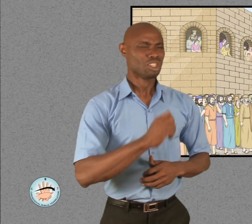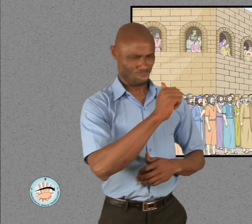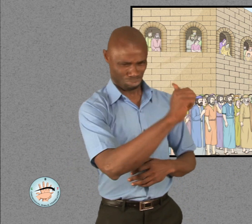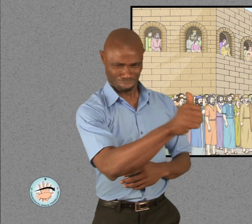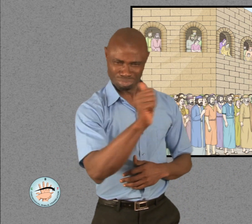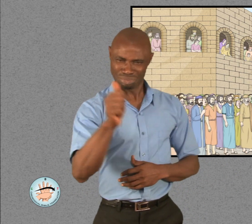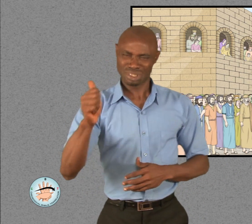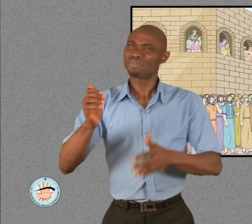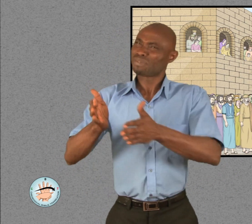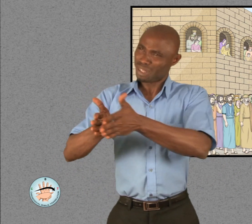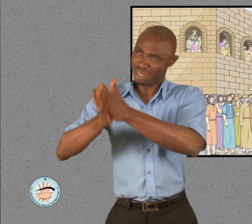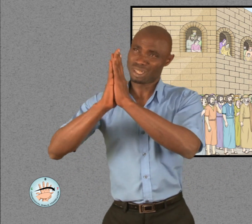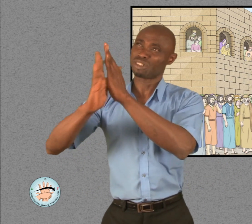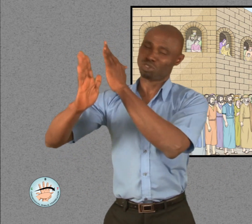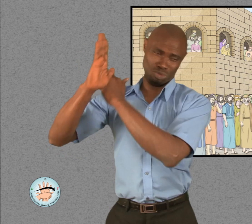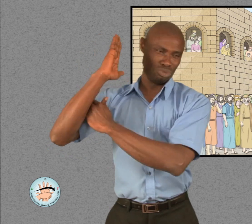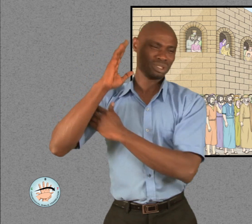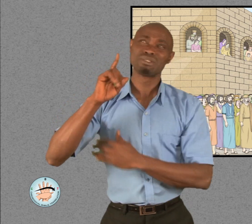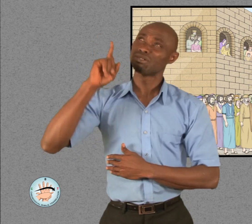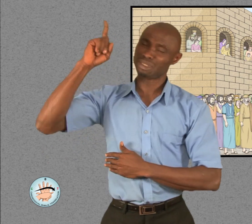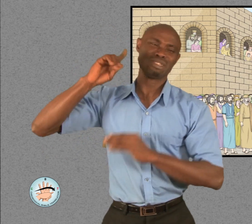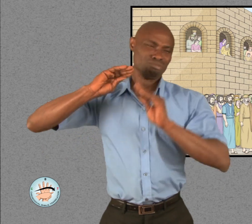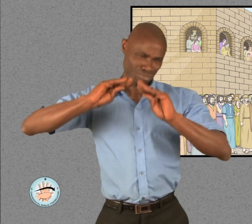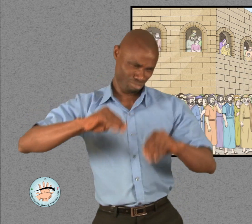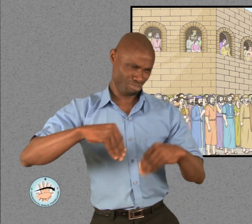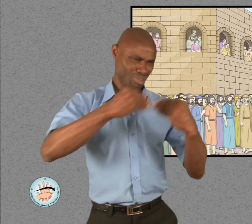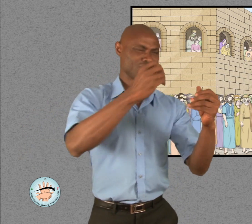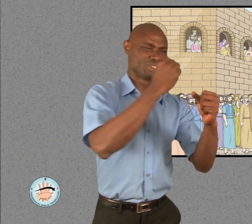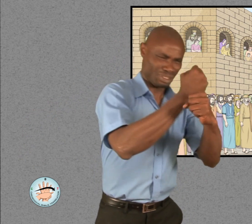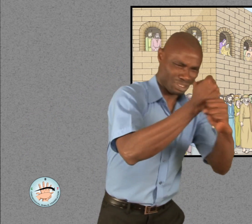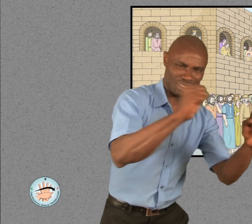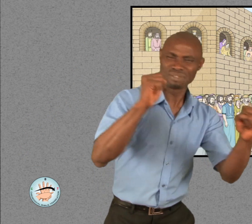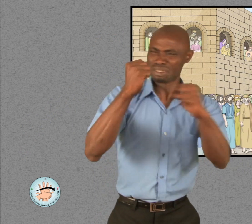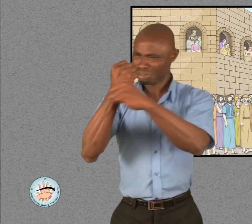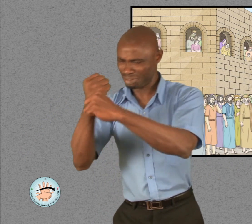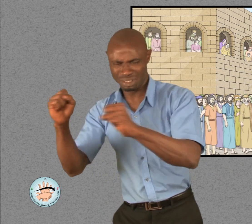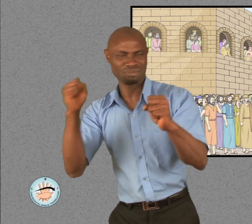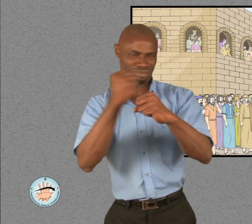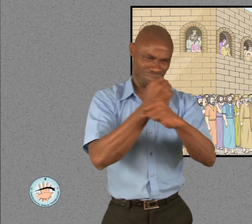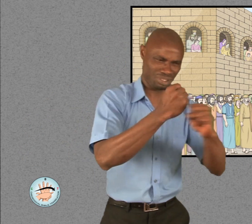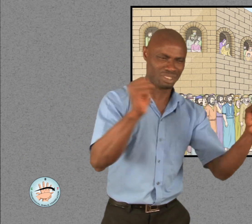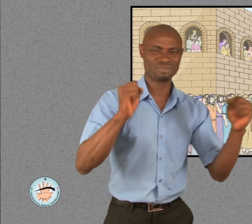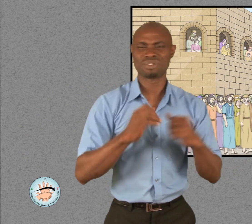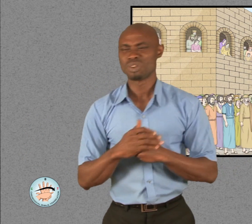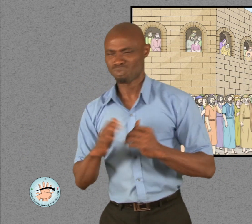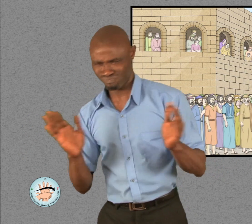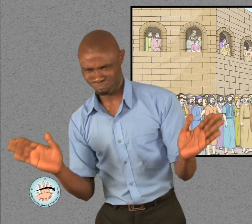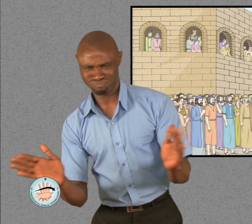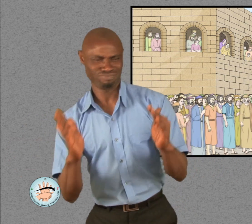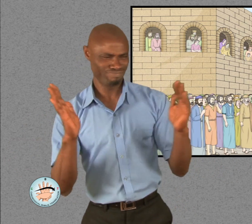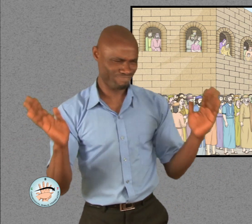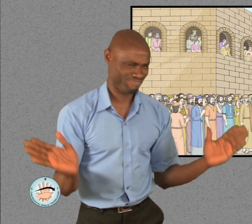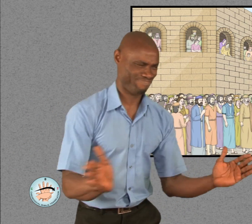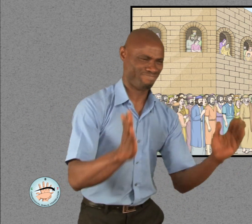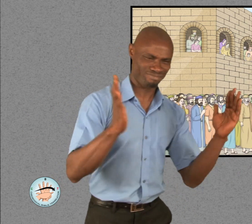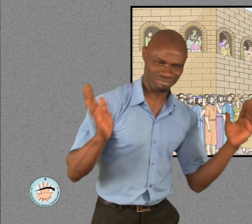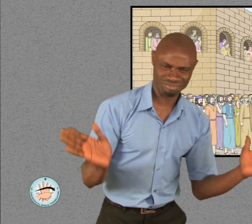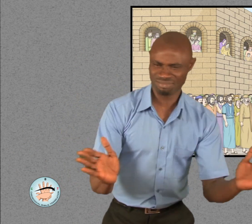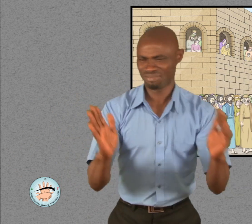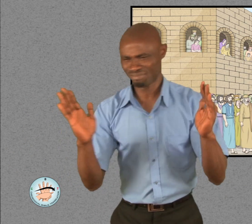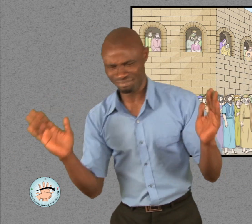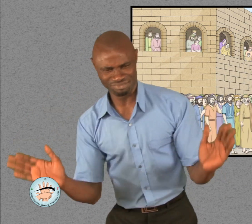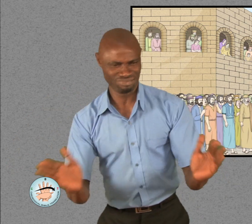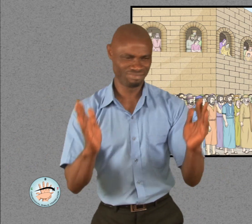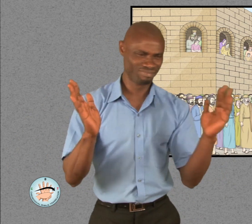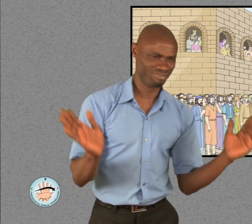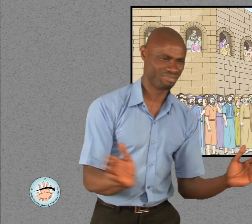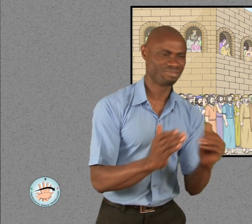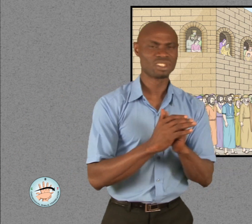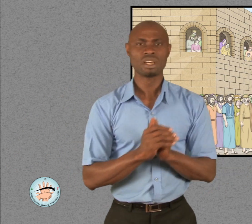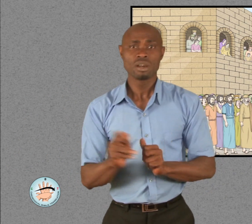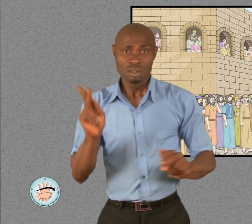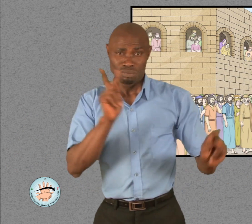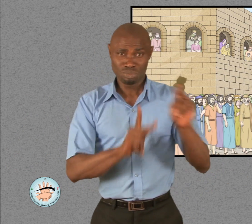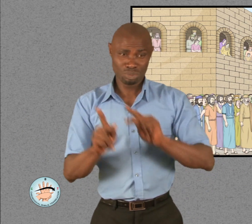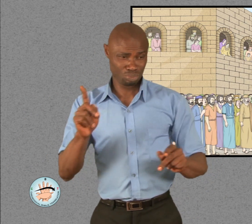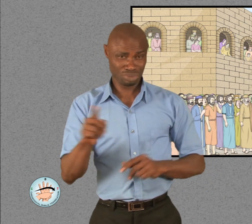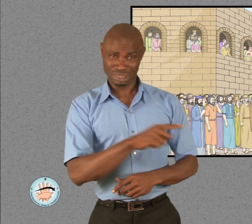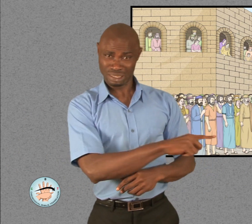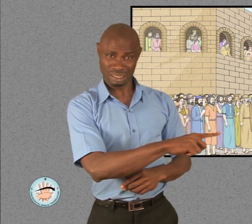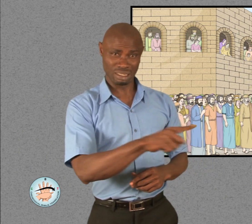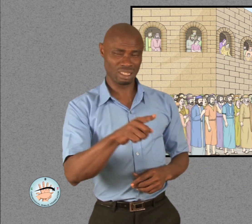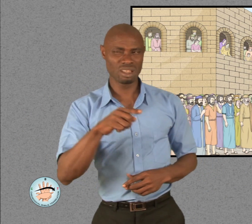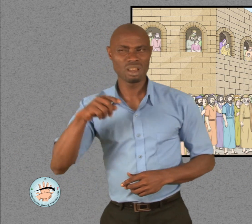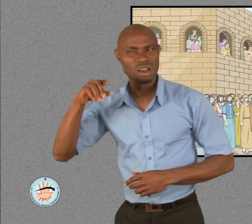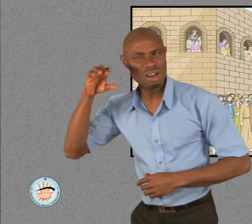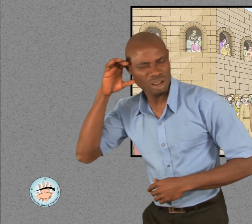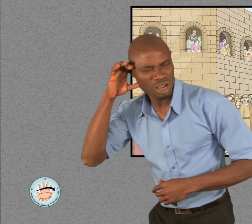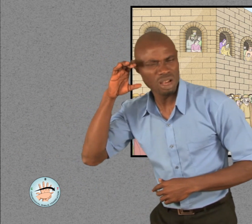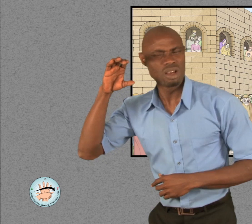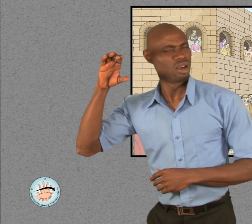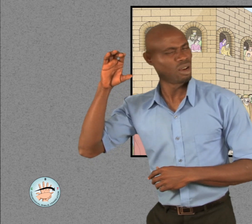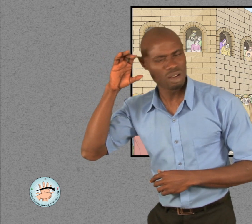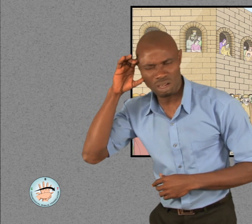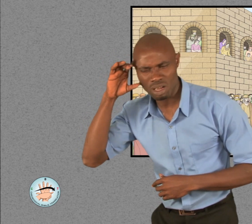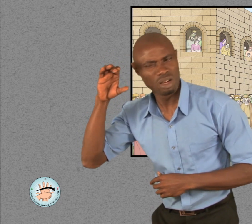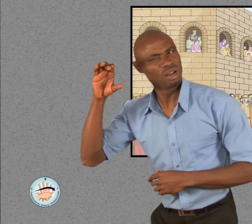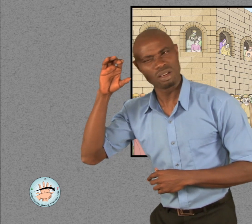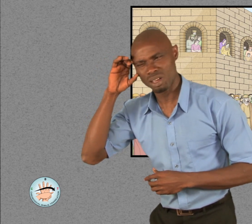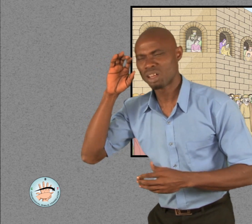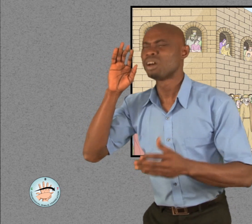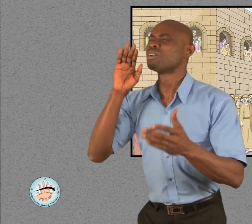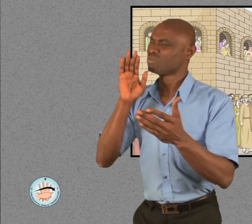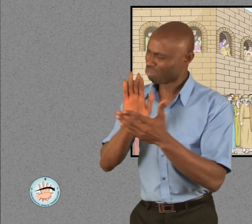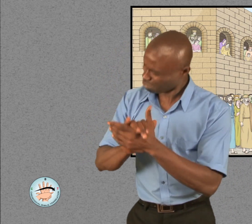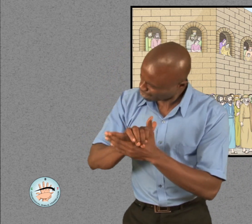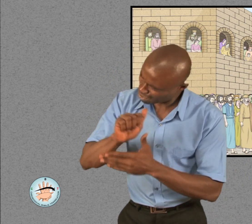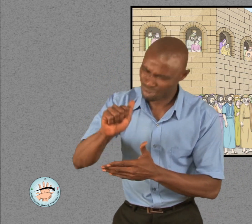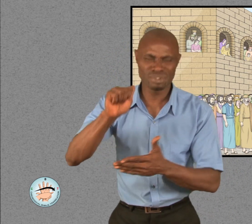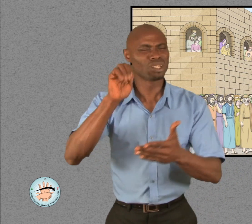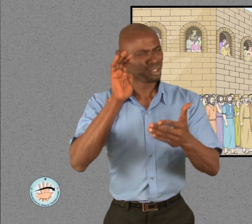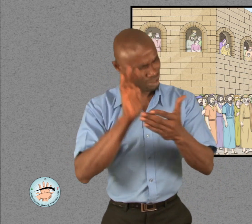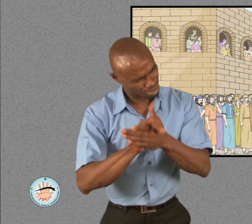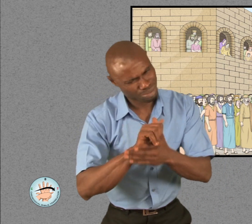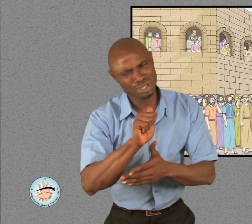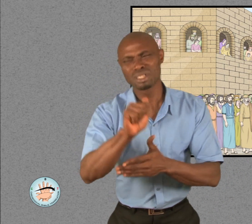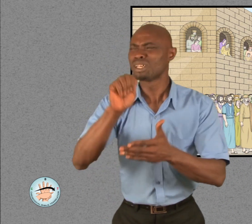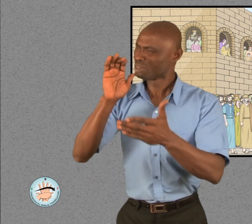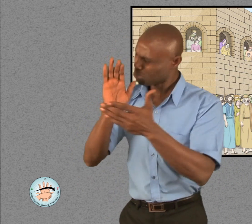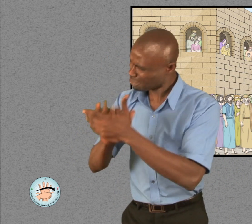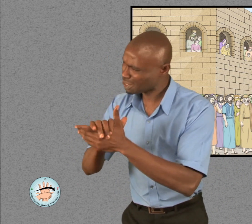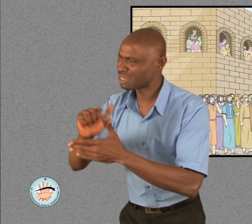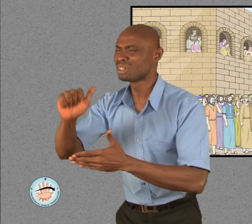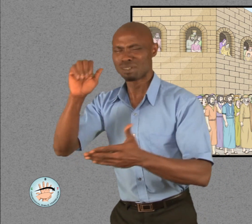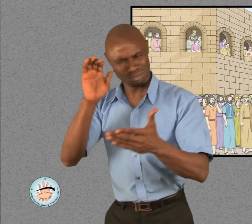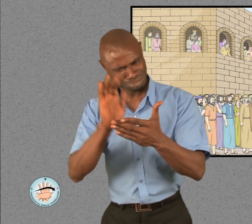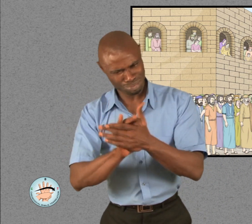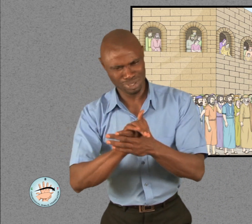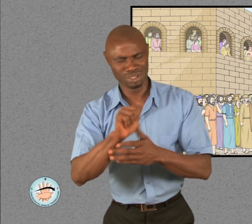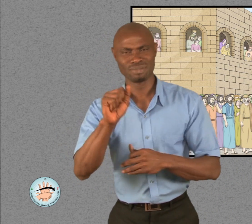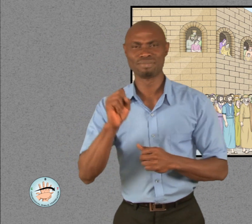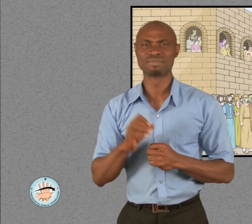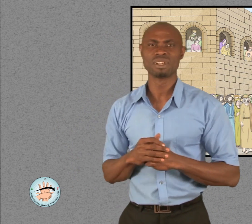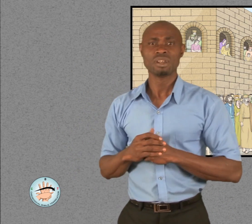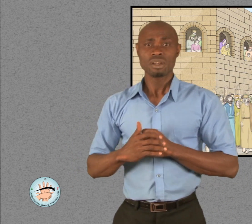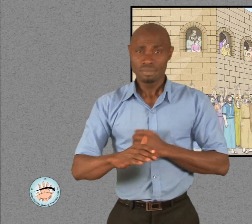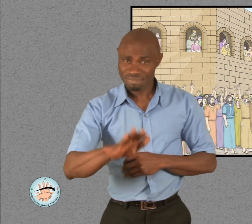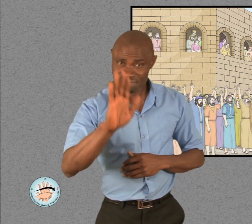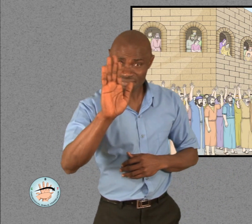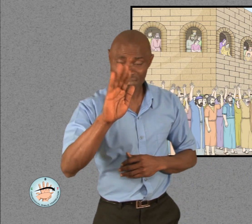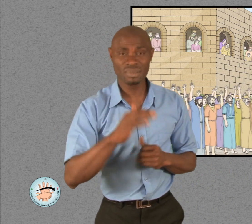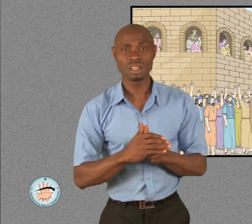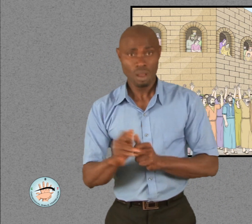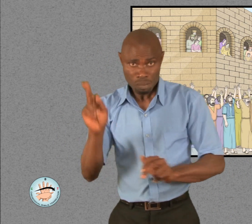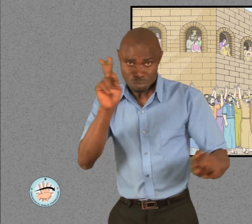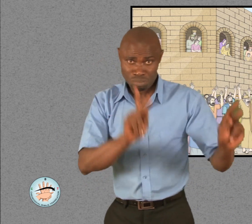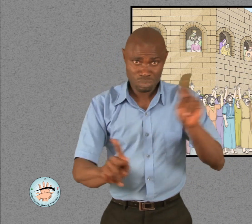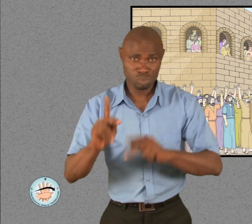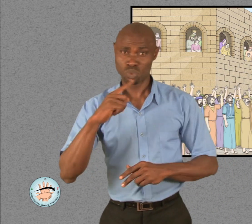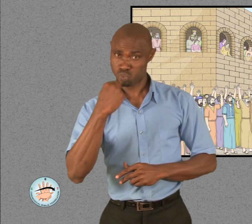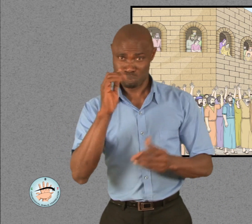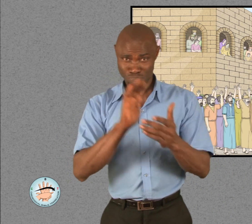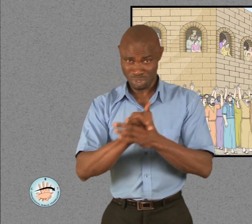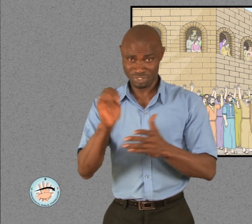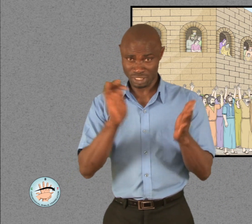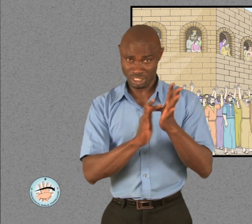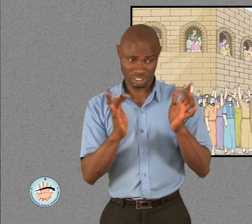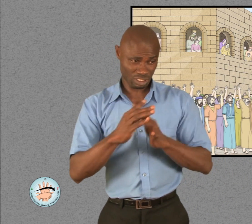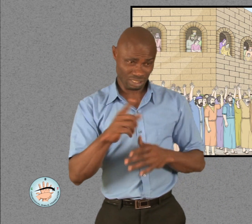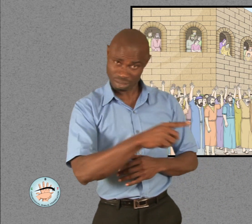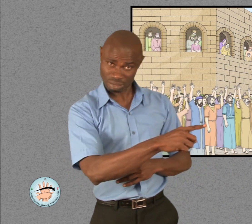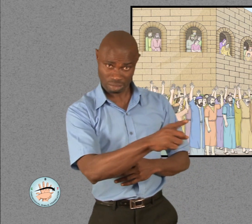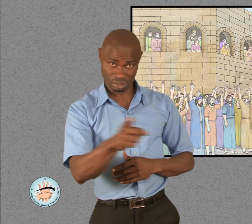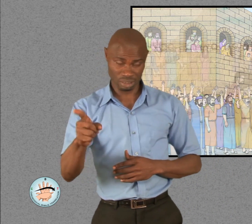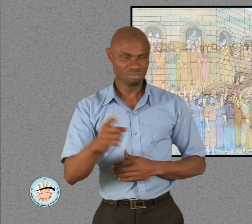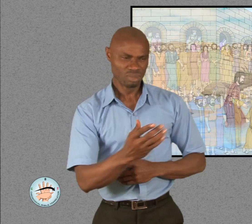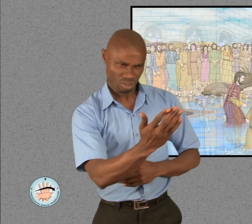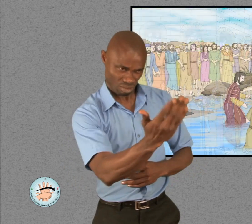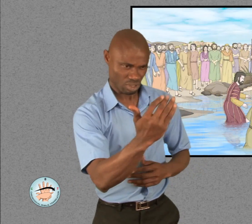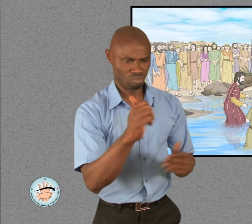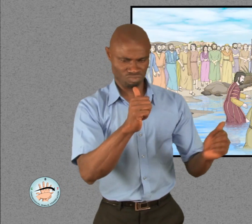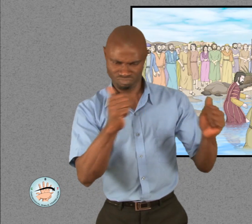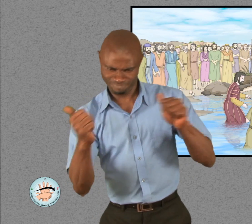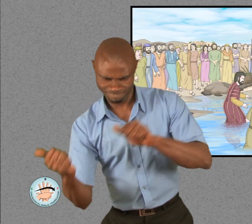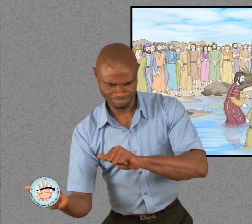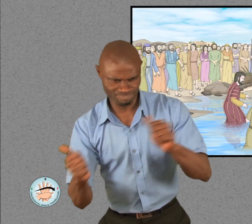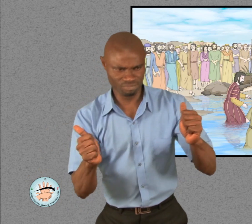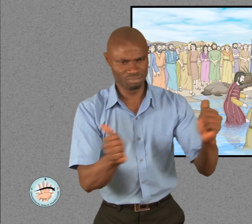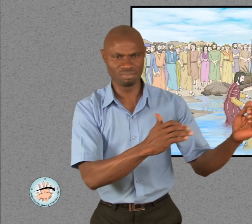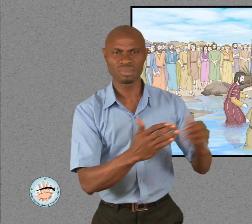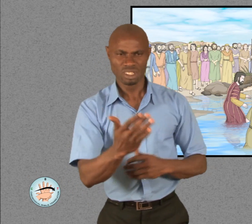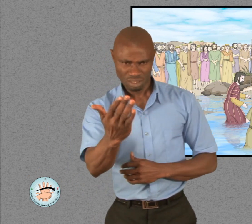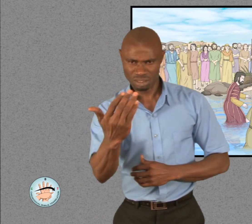With many other words he testified, and he urged them, “Be saved from this corrupt generation.”